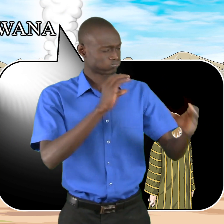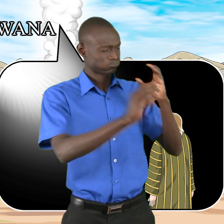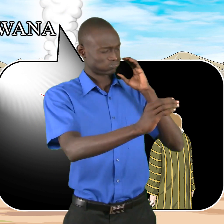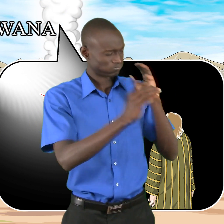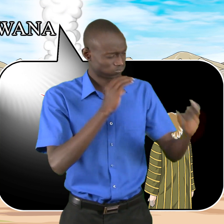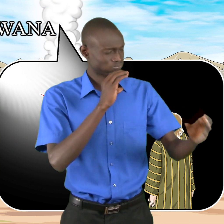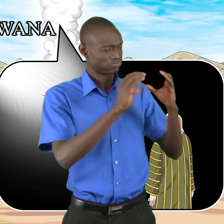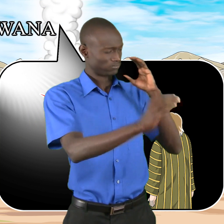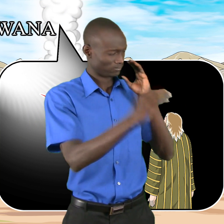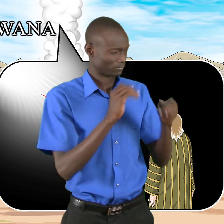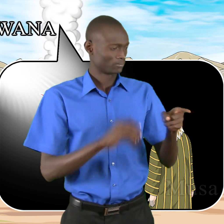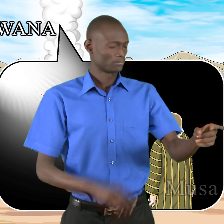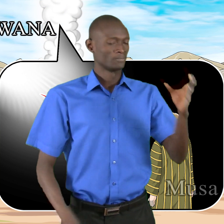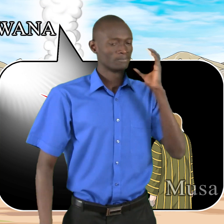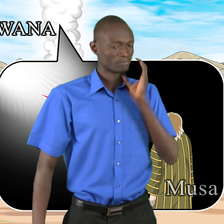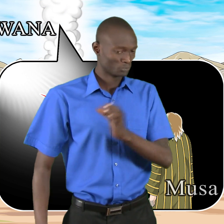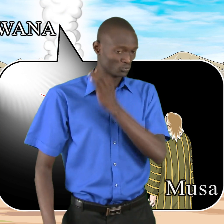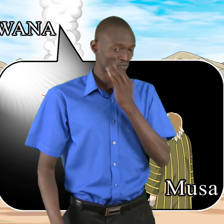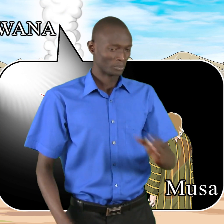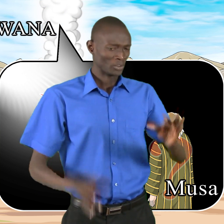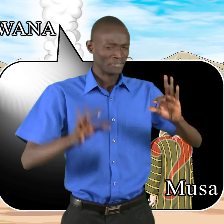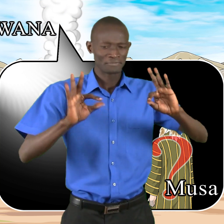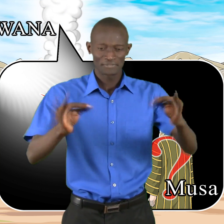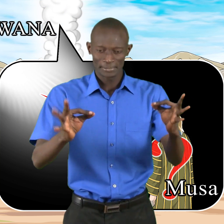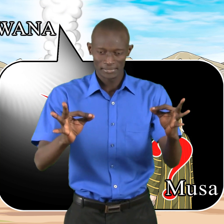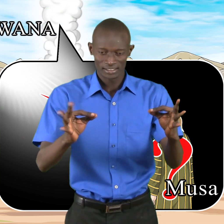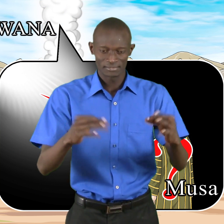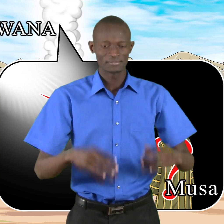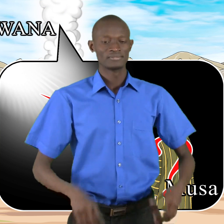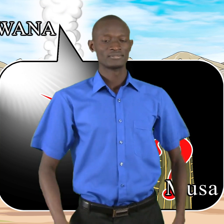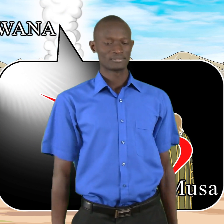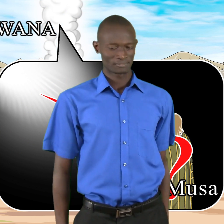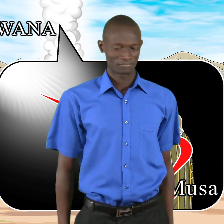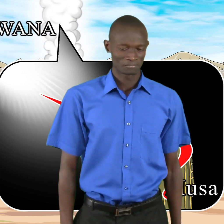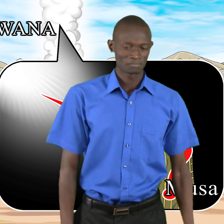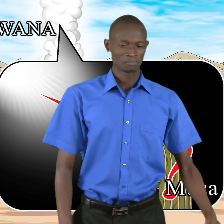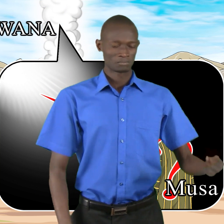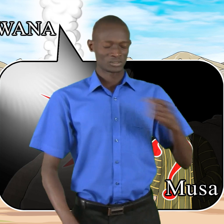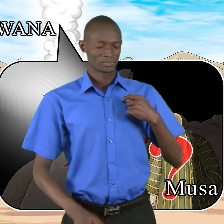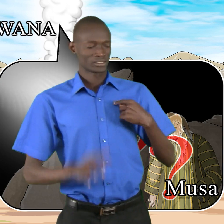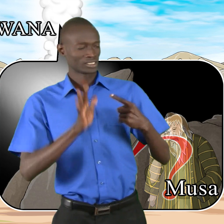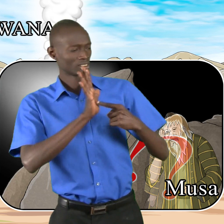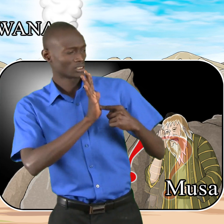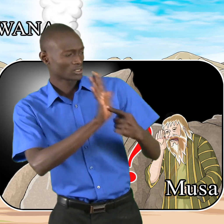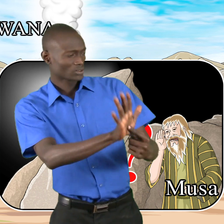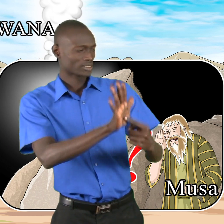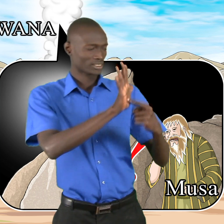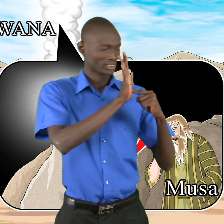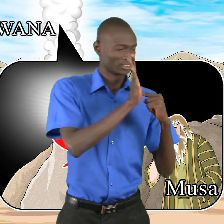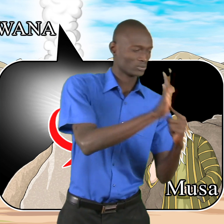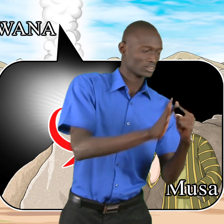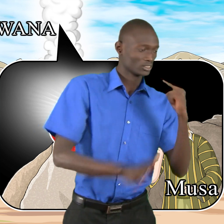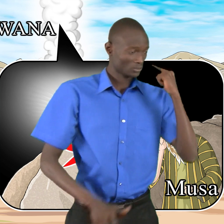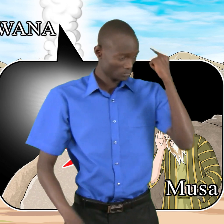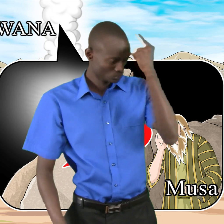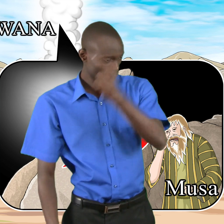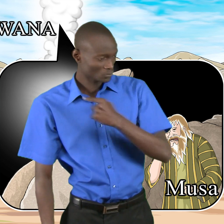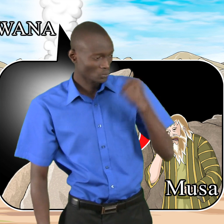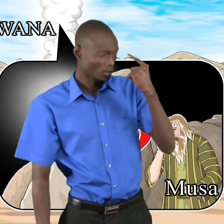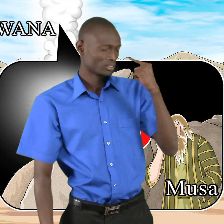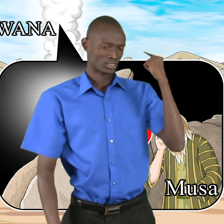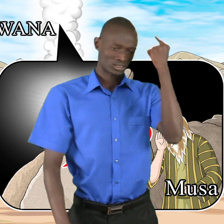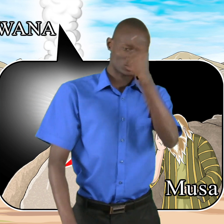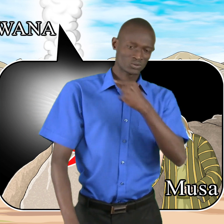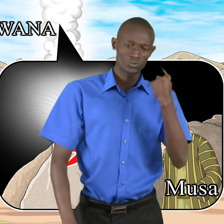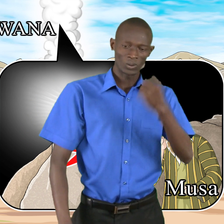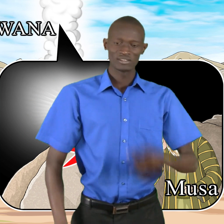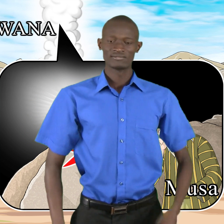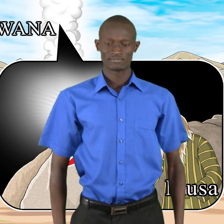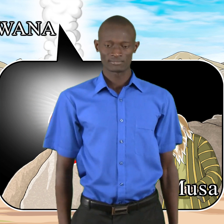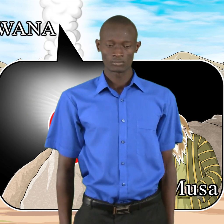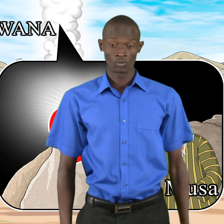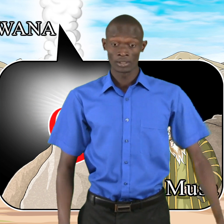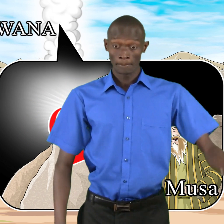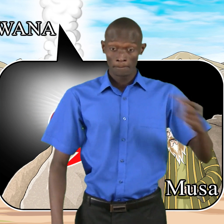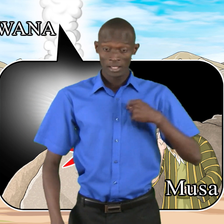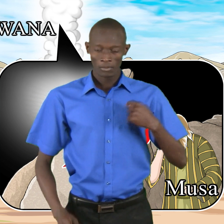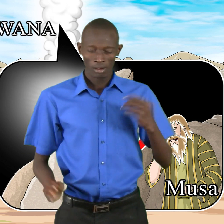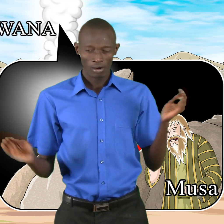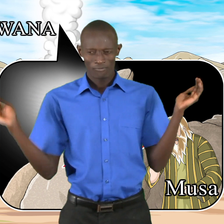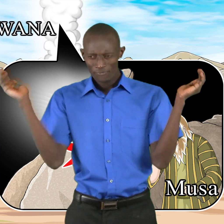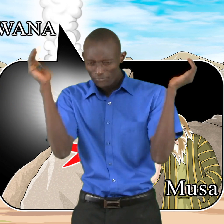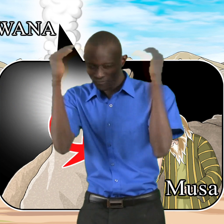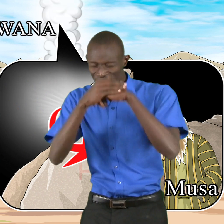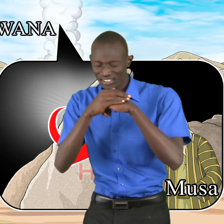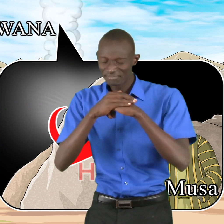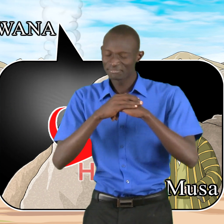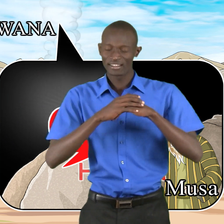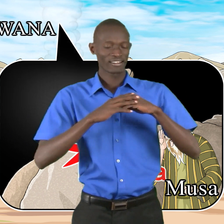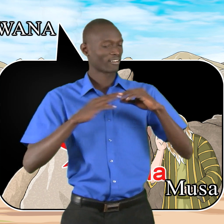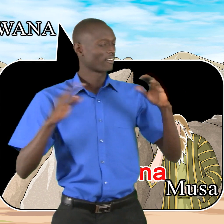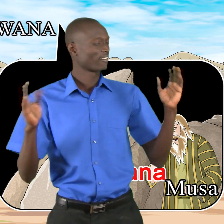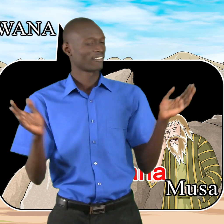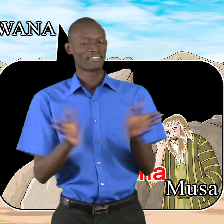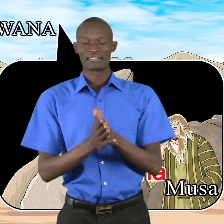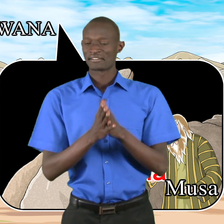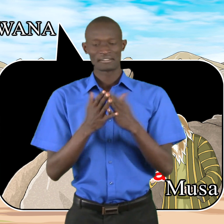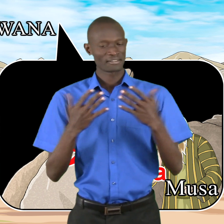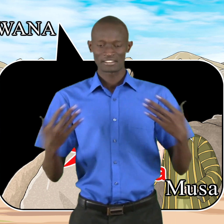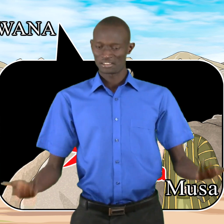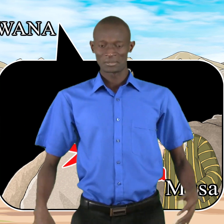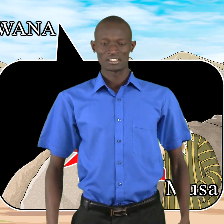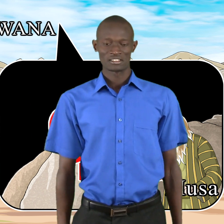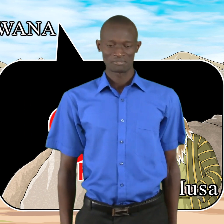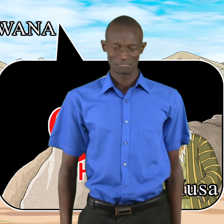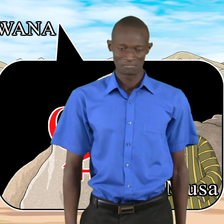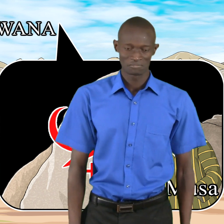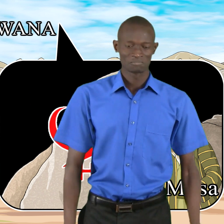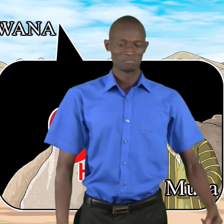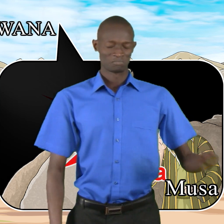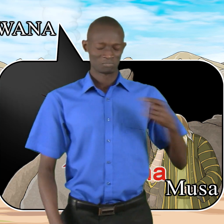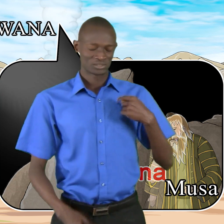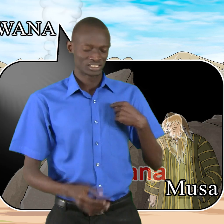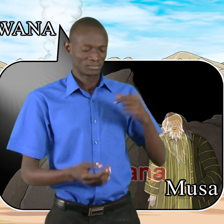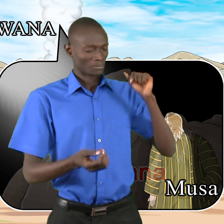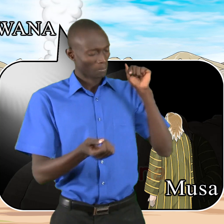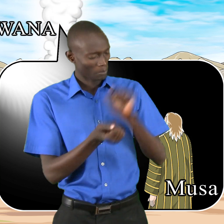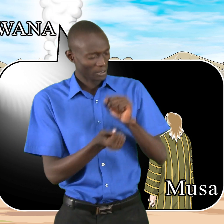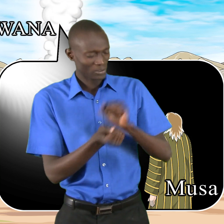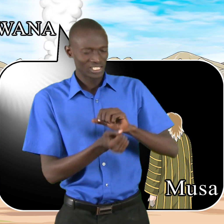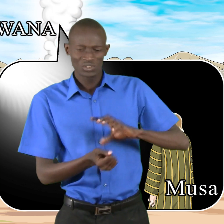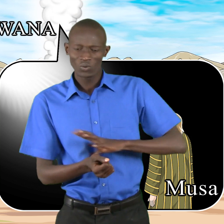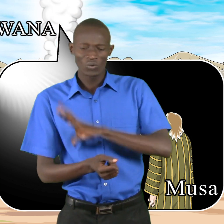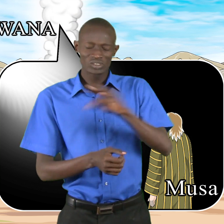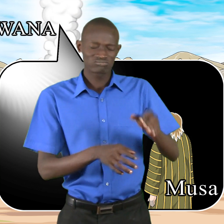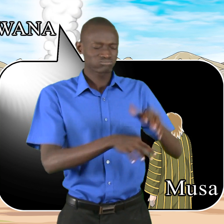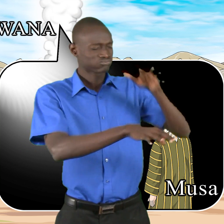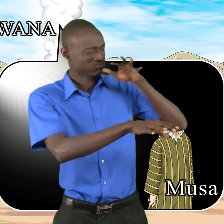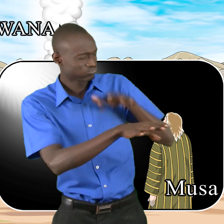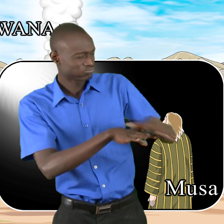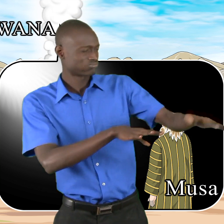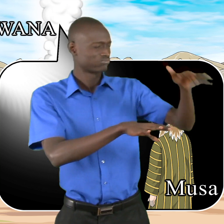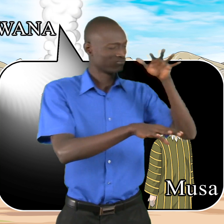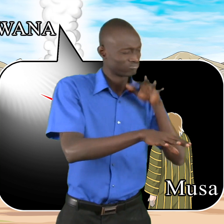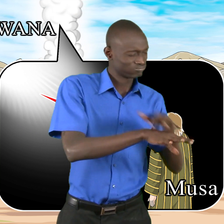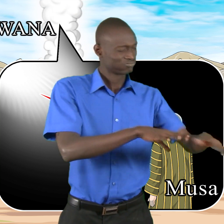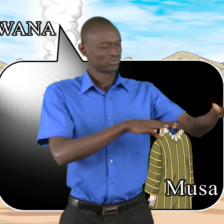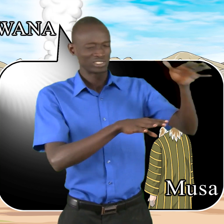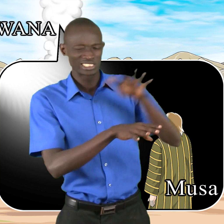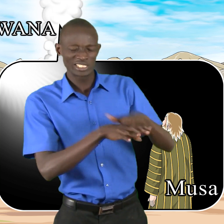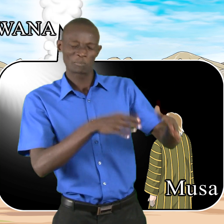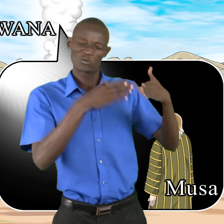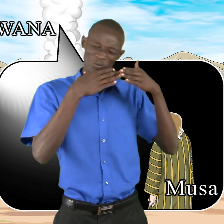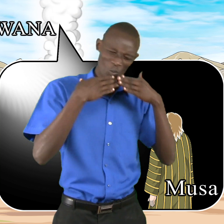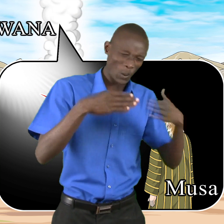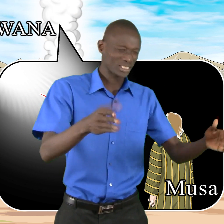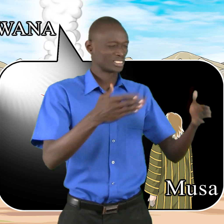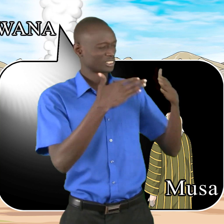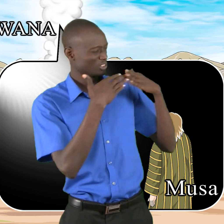he is faithful in all My house.